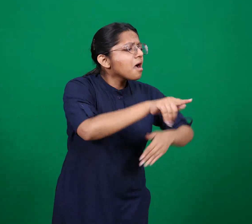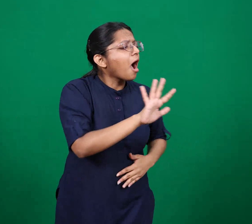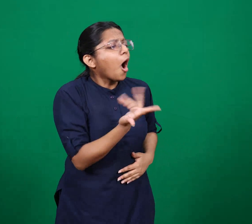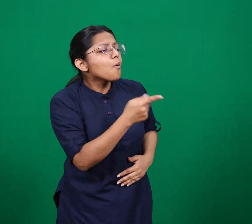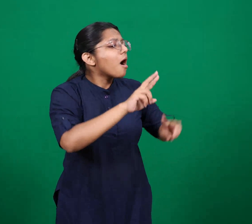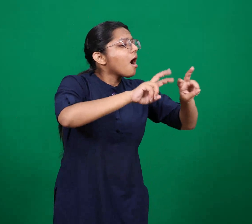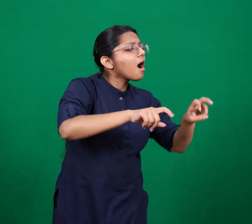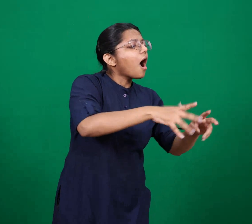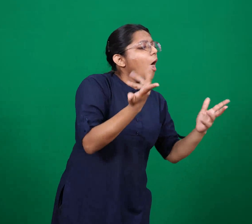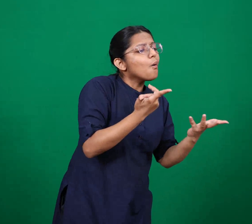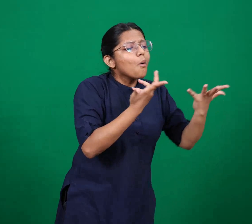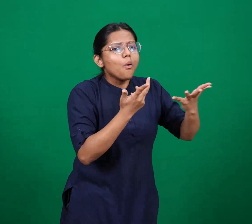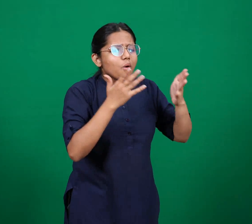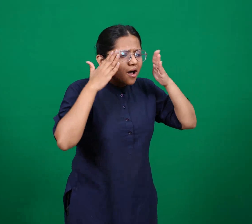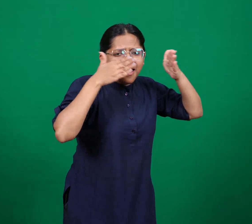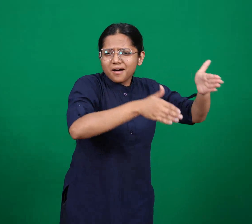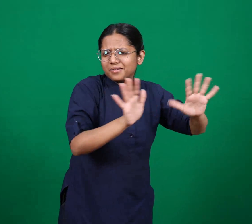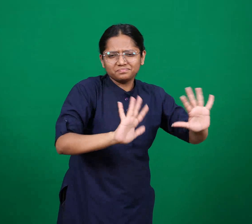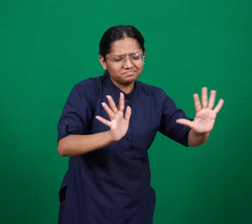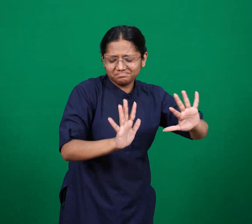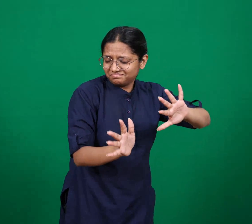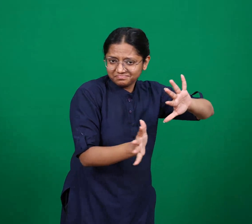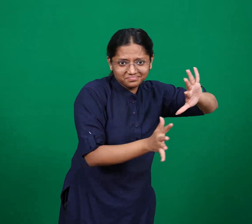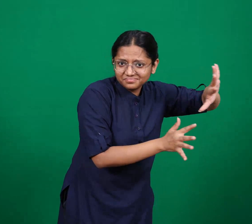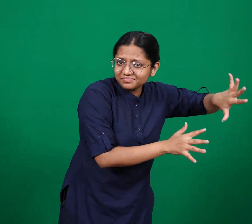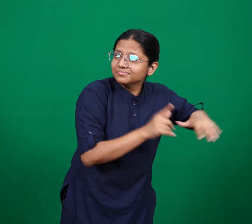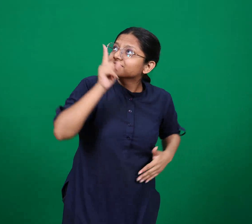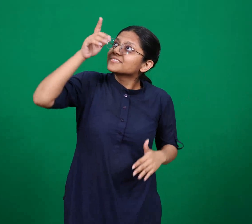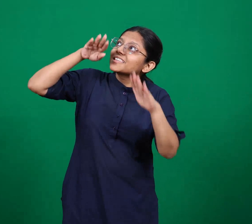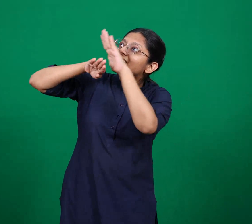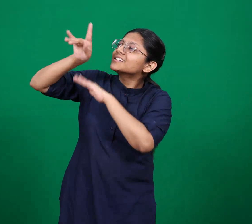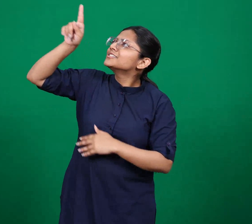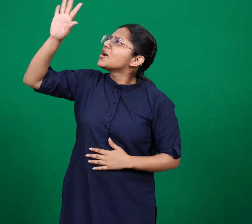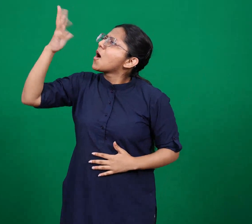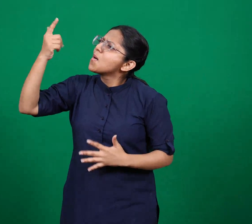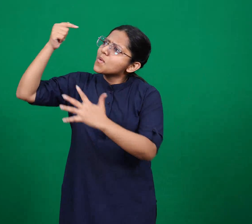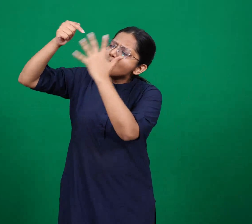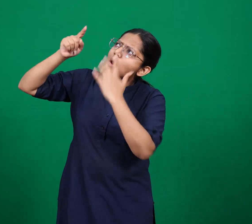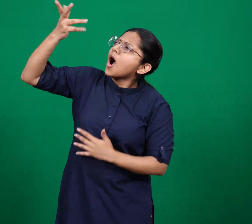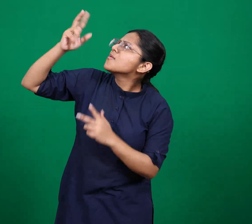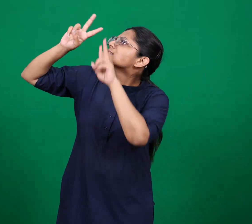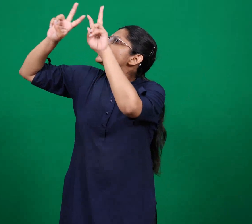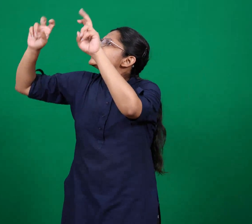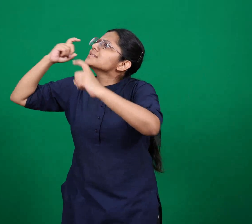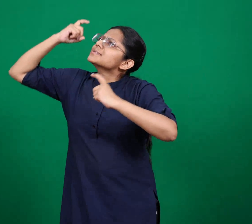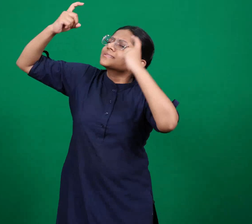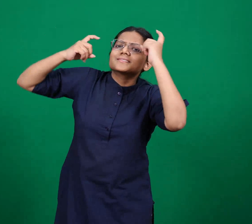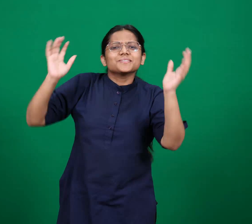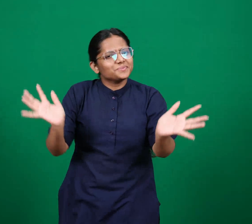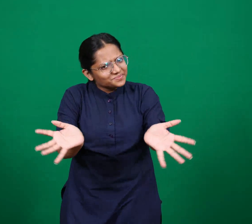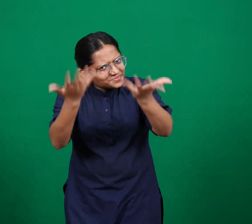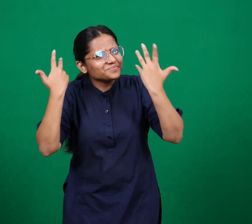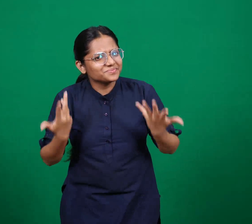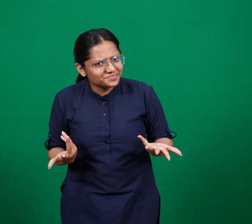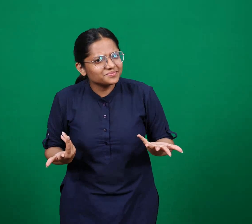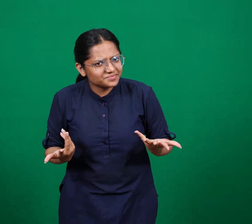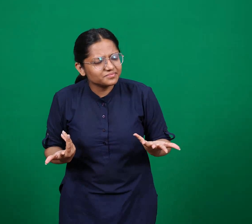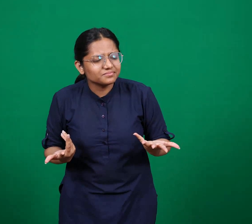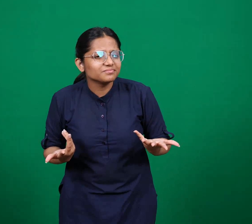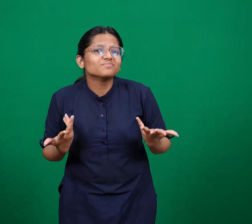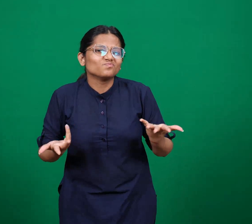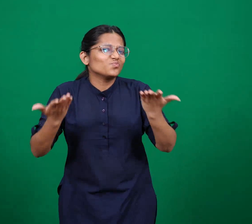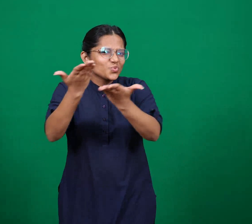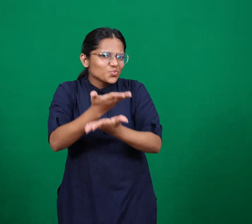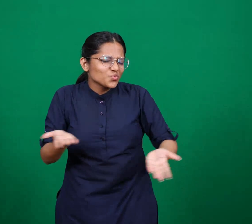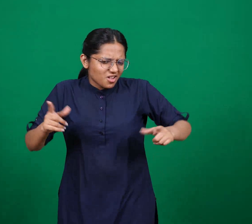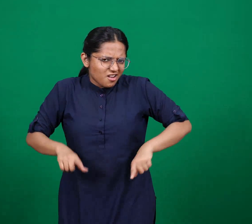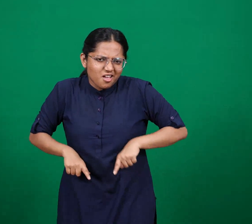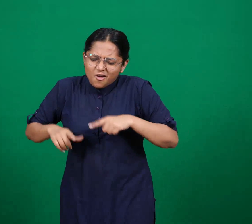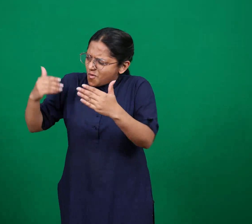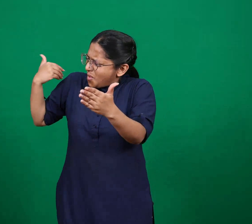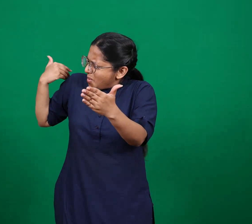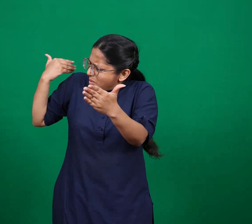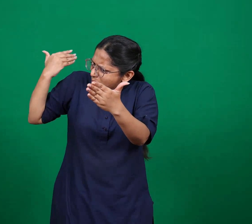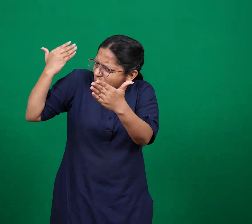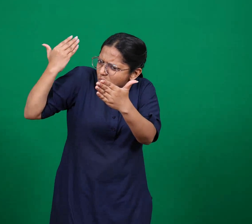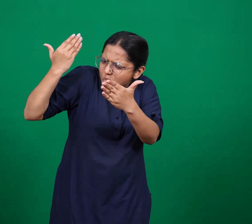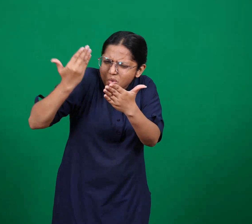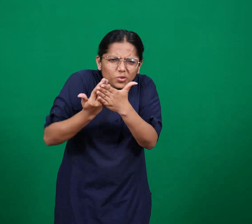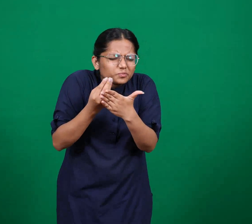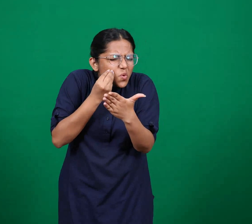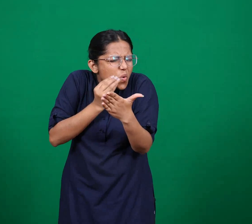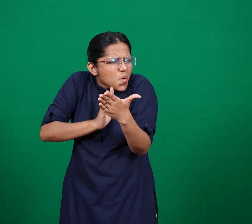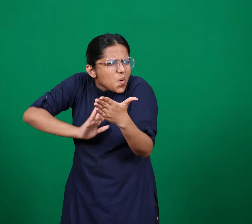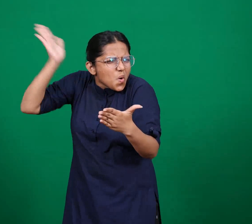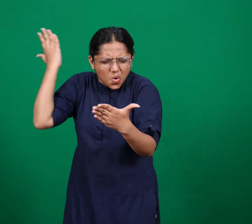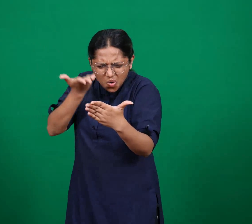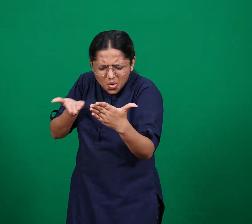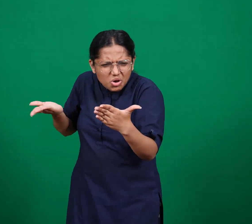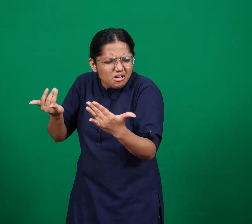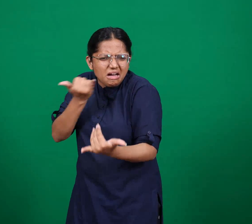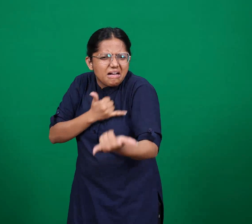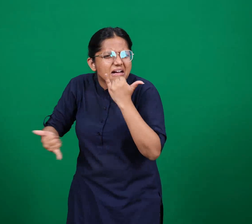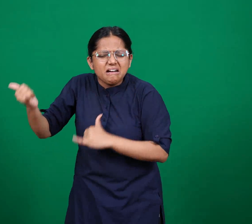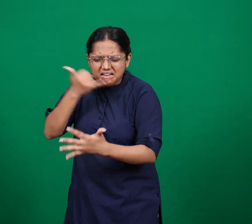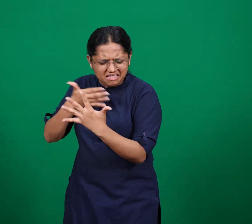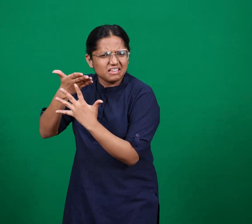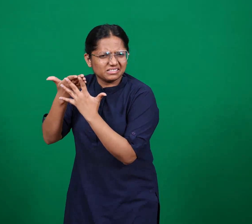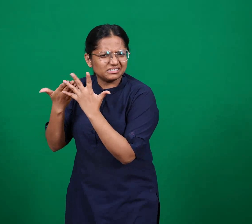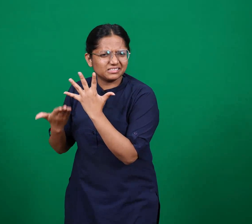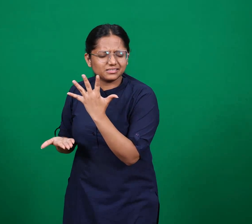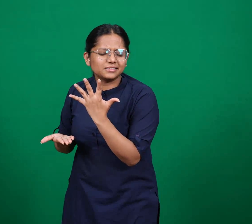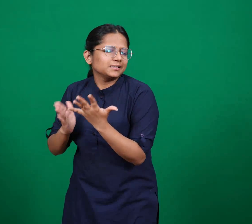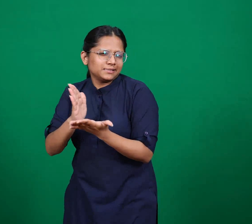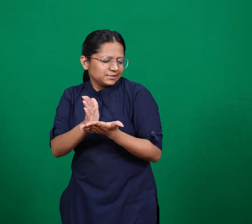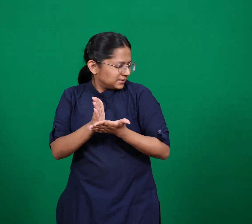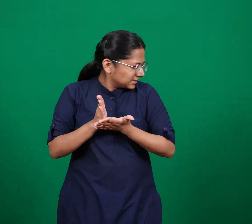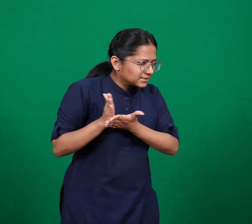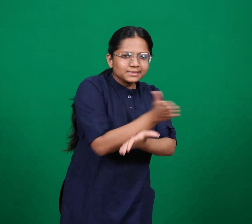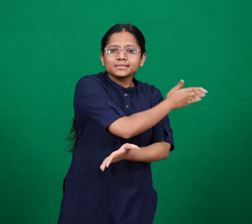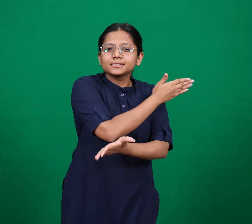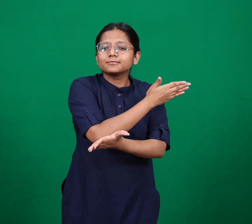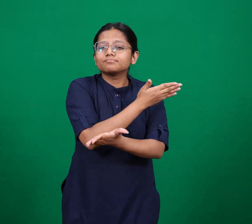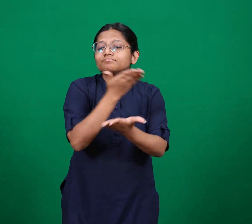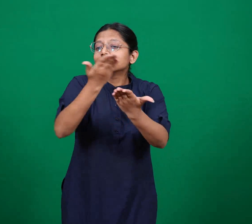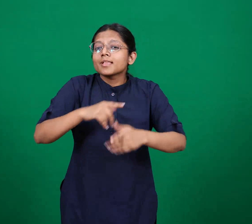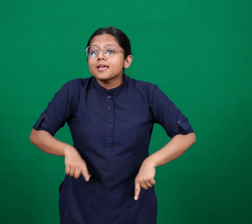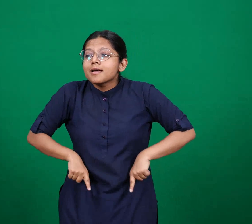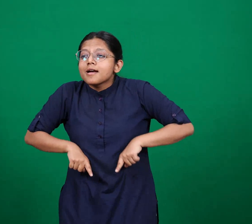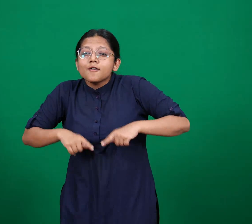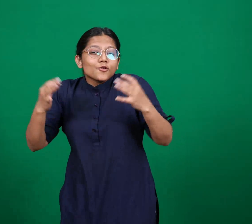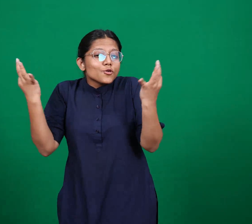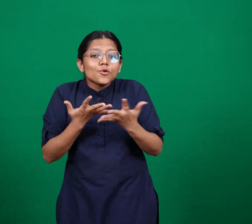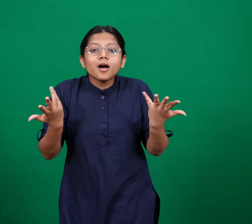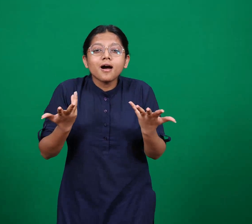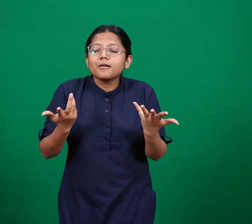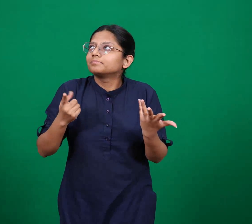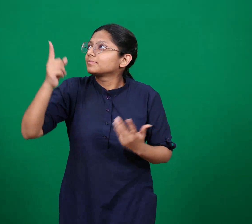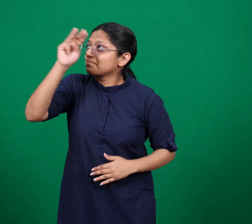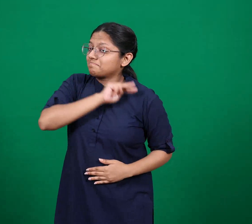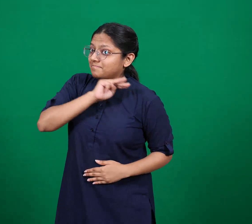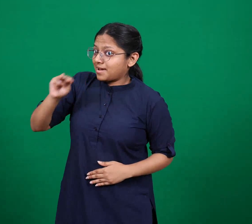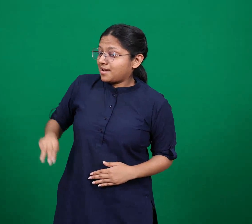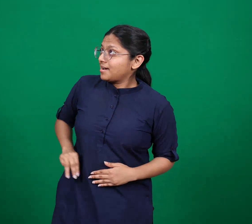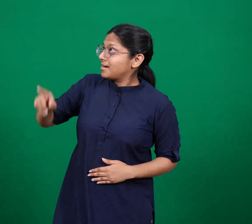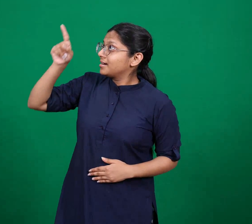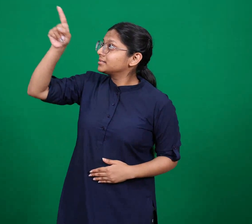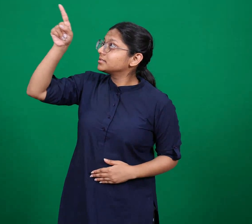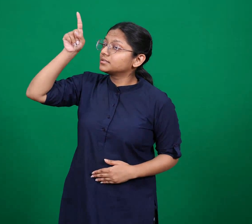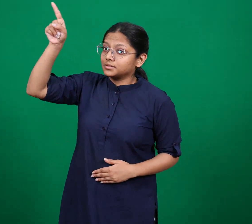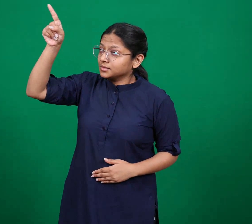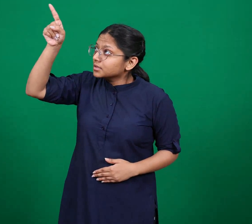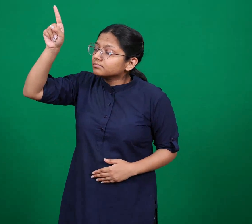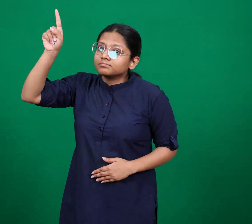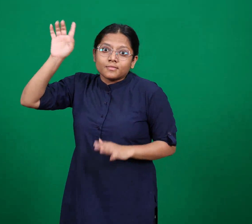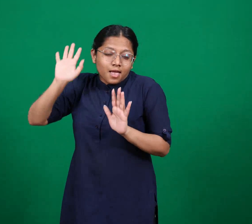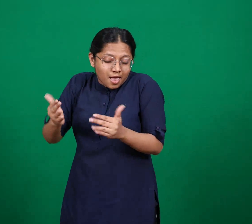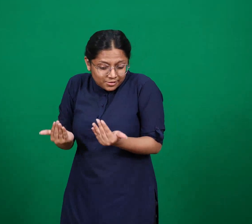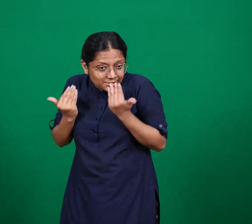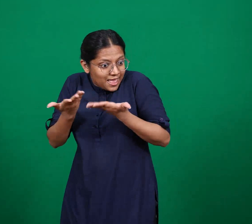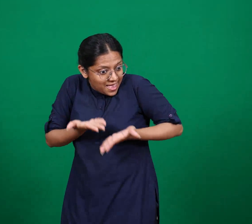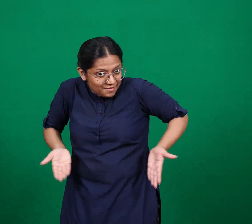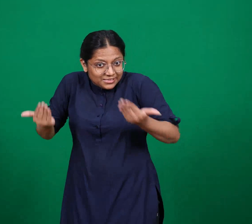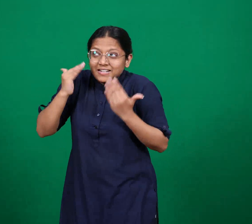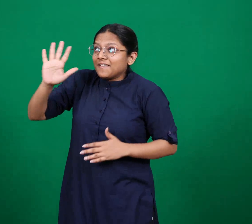Set your minds on things above, not on earthly things.